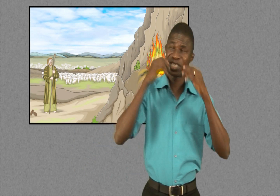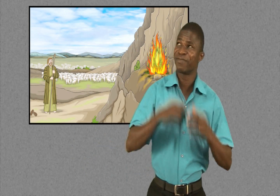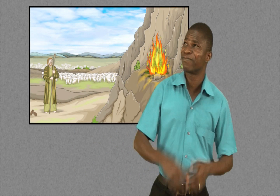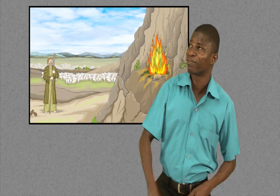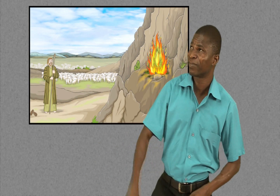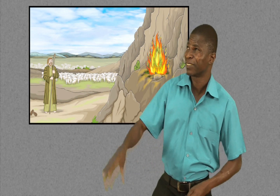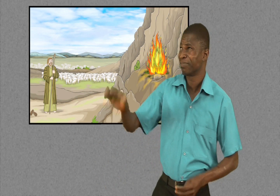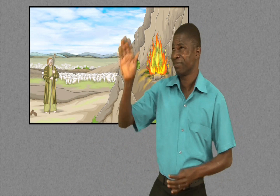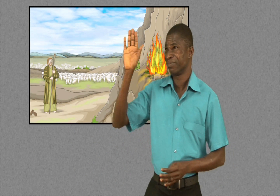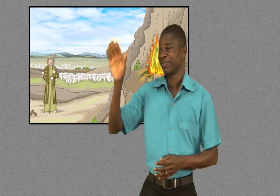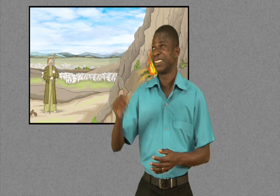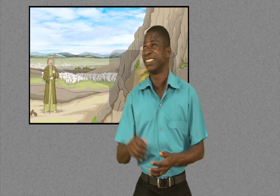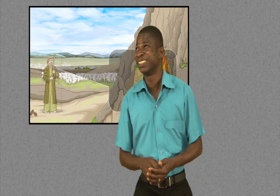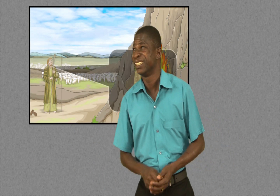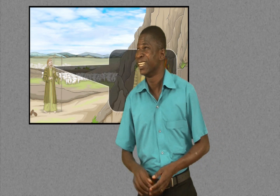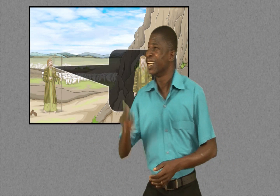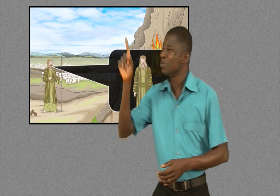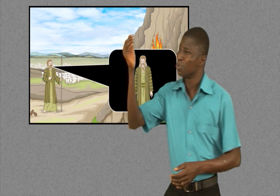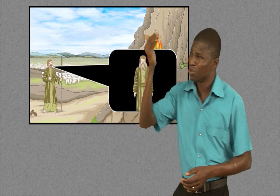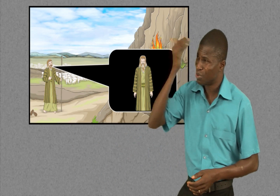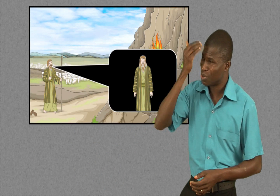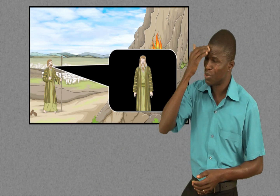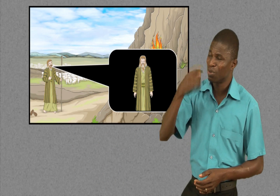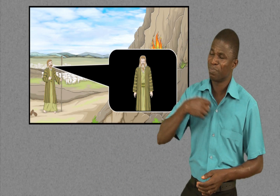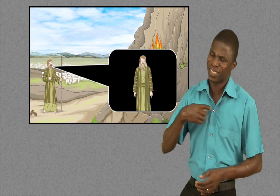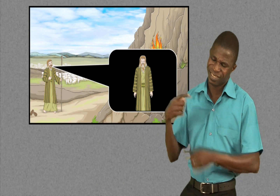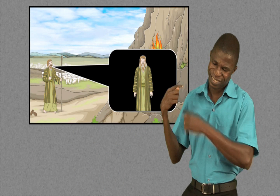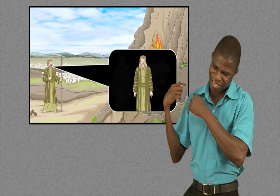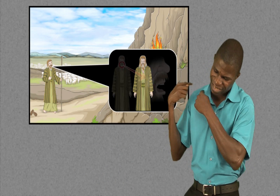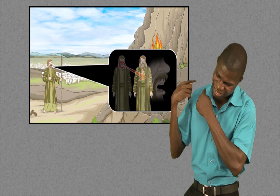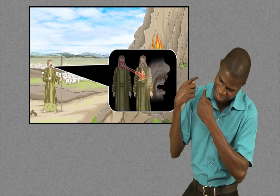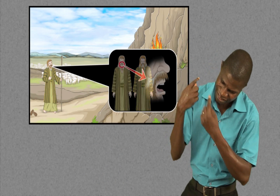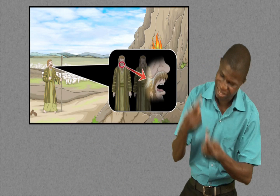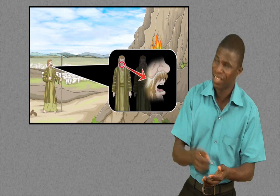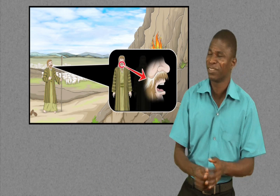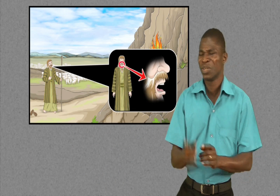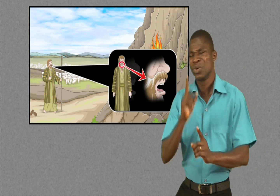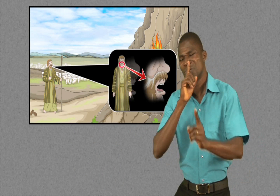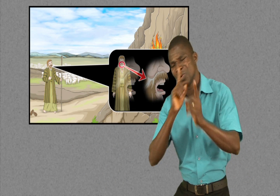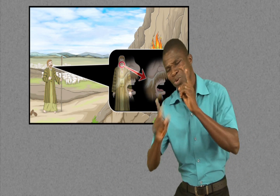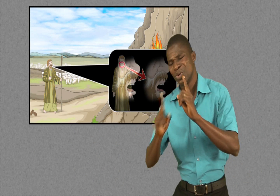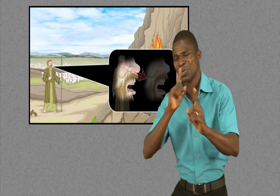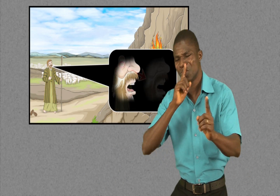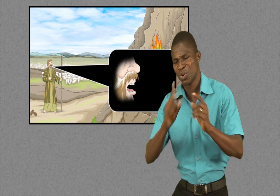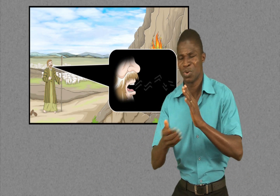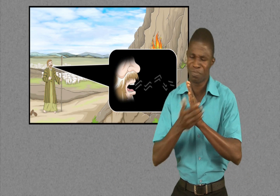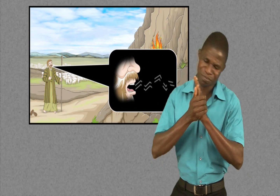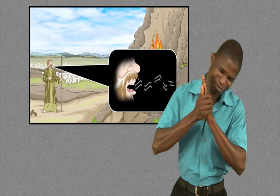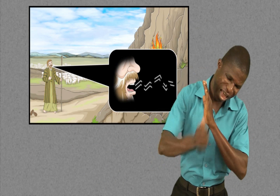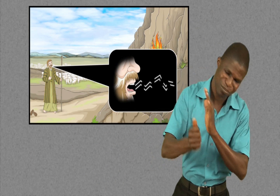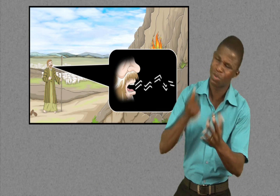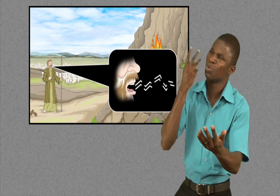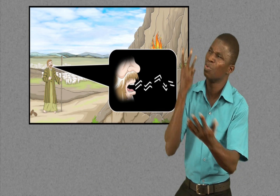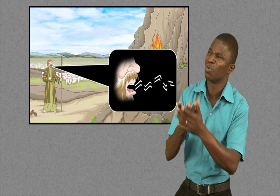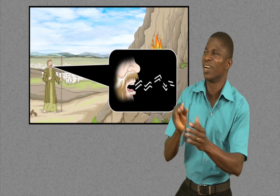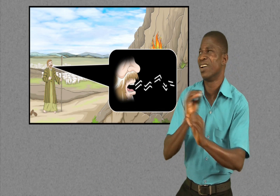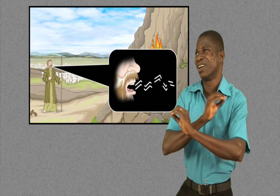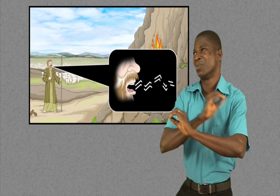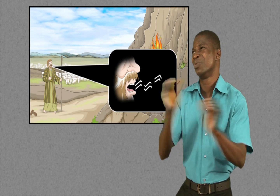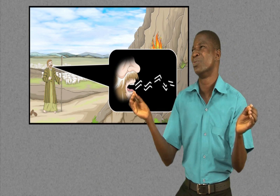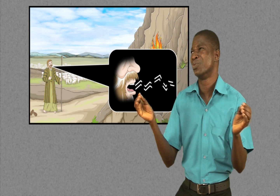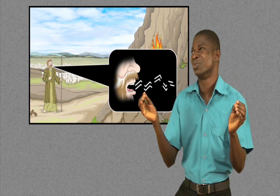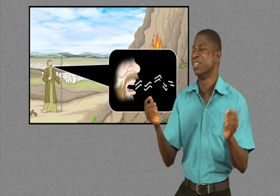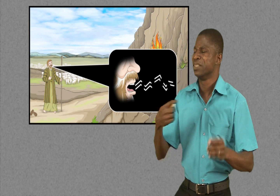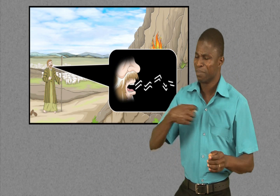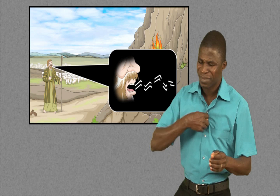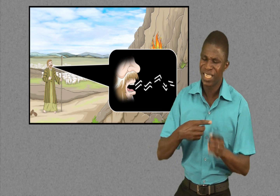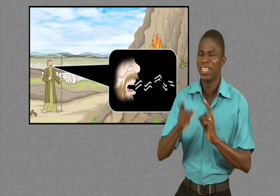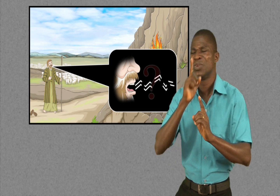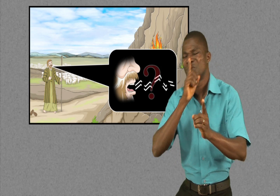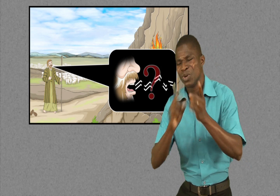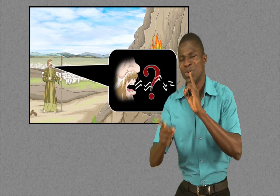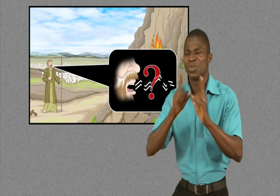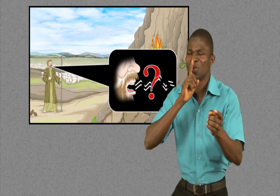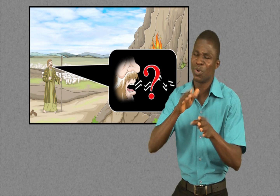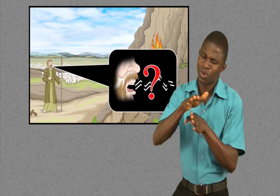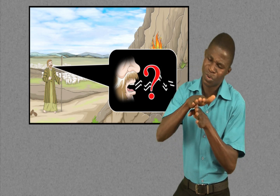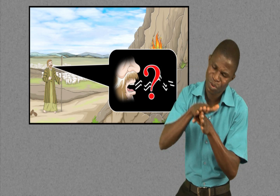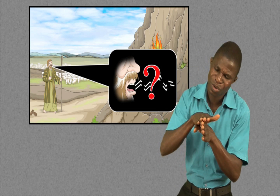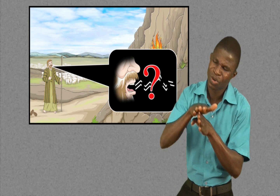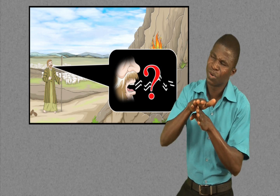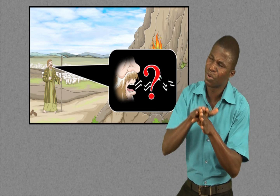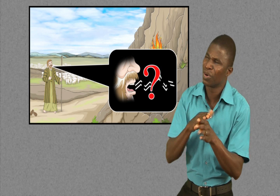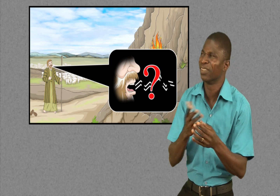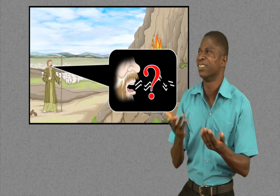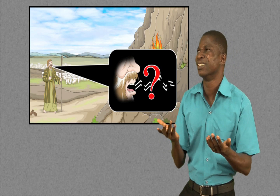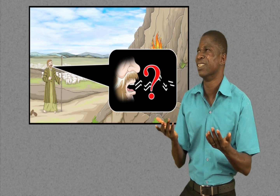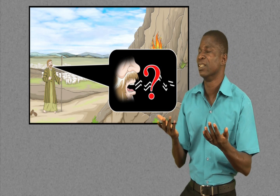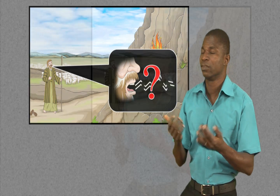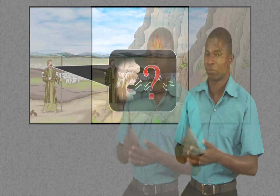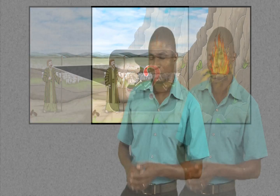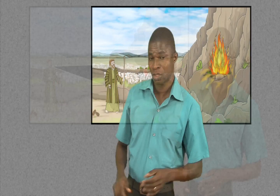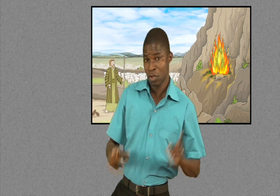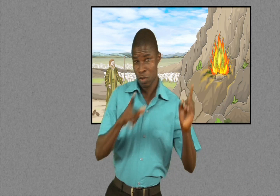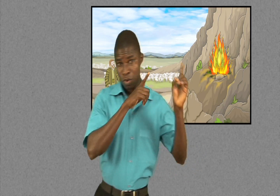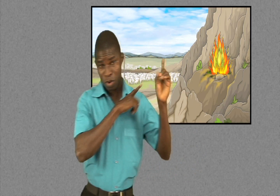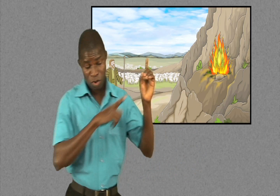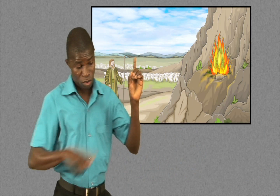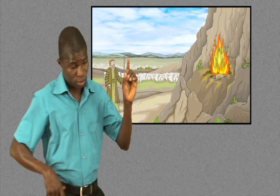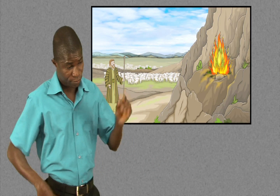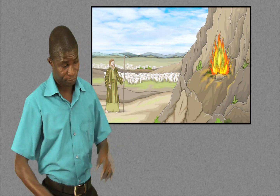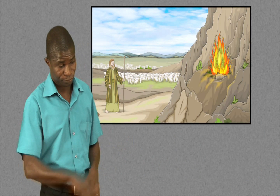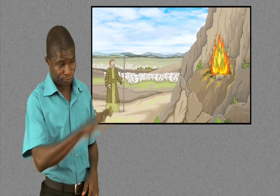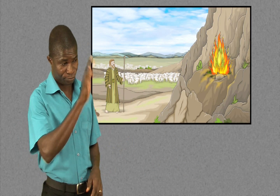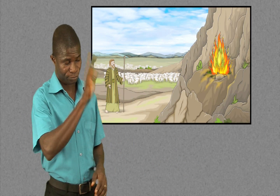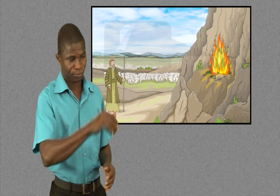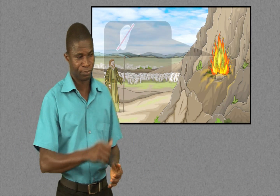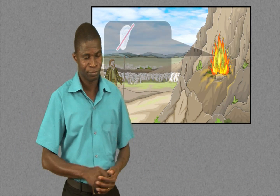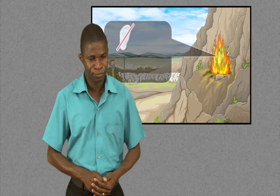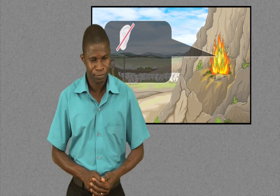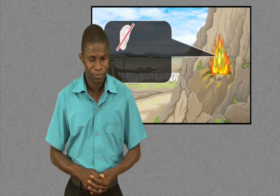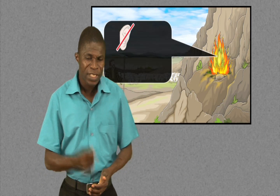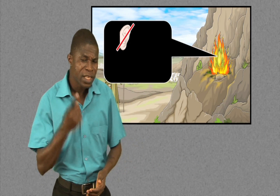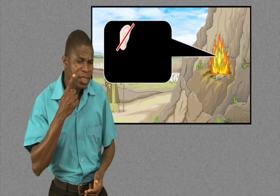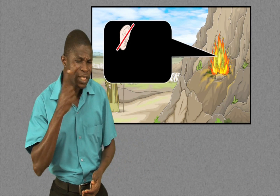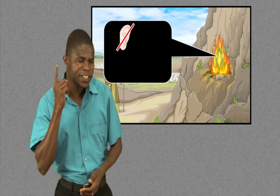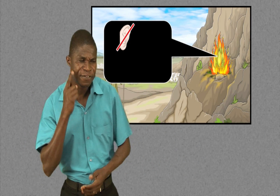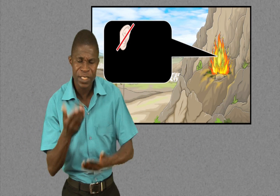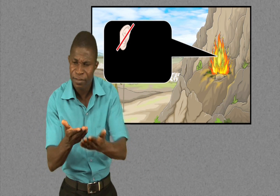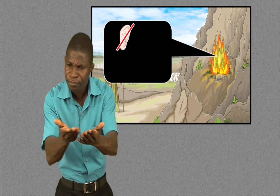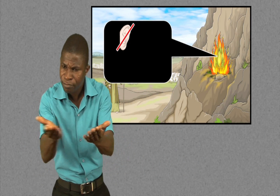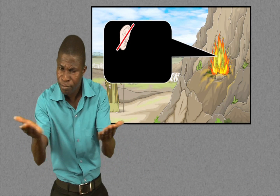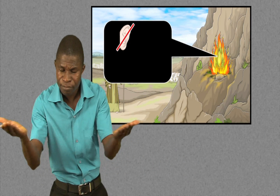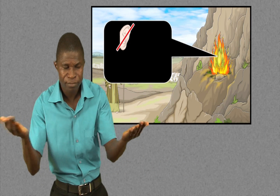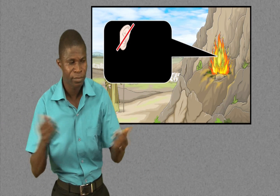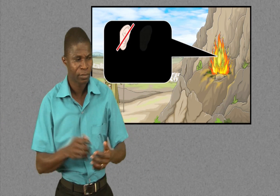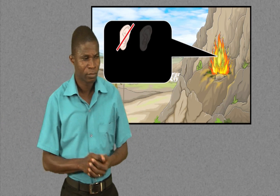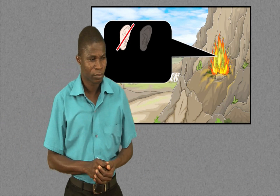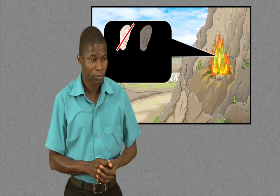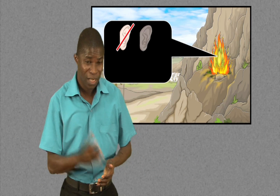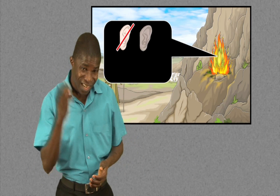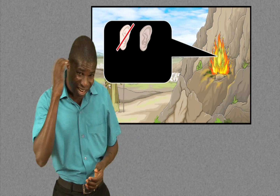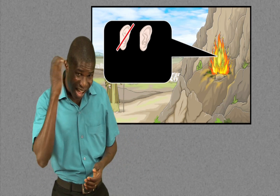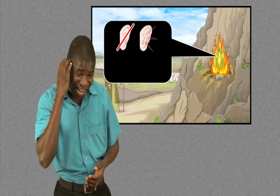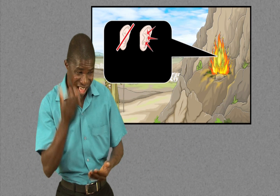“Please, Lord,” Moses replied, “I have never been eloquent, neither in the past nor since You have spoken to Your servant, for I am slow of speech and tongue.” And the LORD said to him, “Who gave man his mouth?